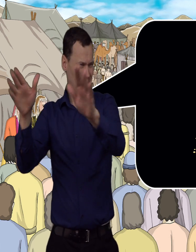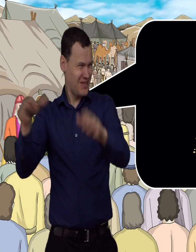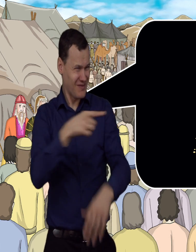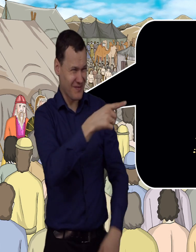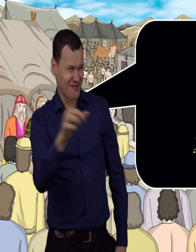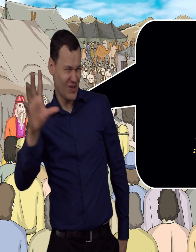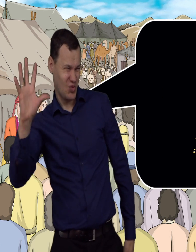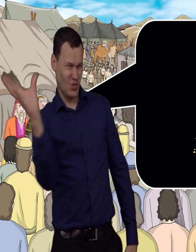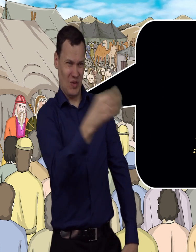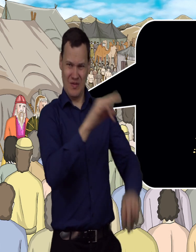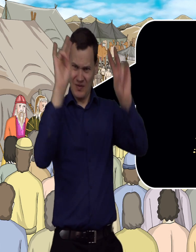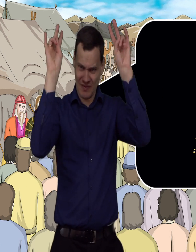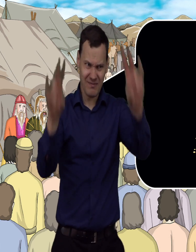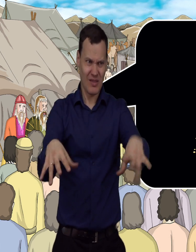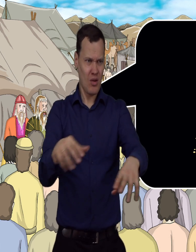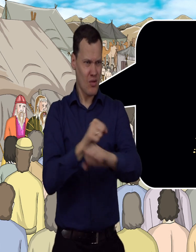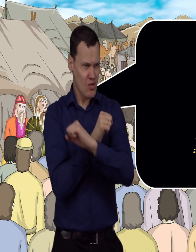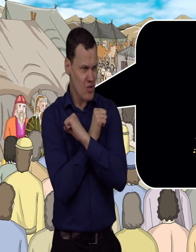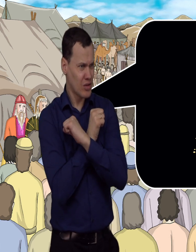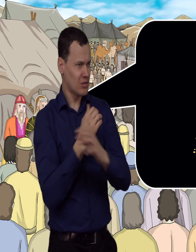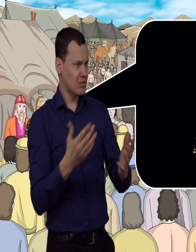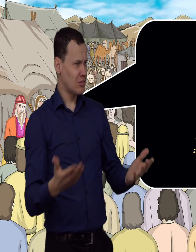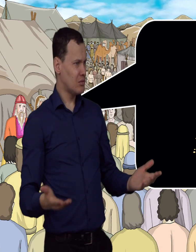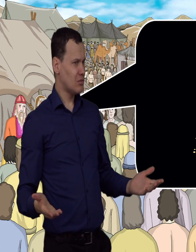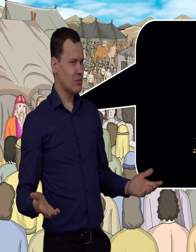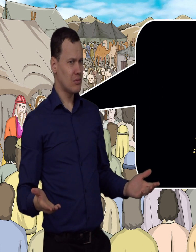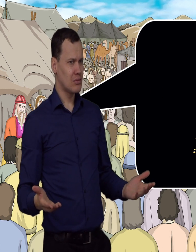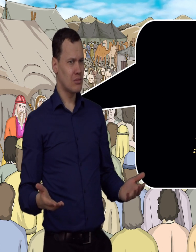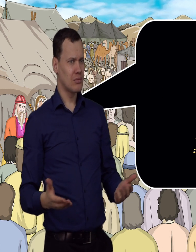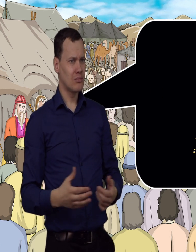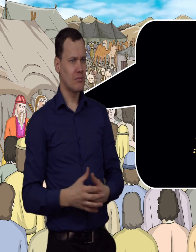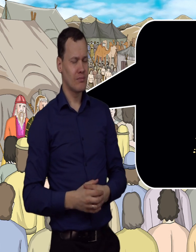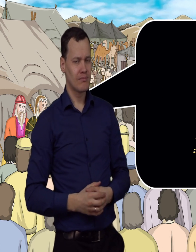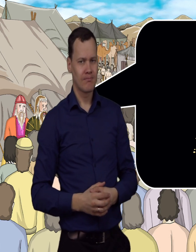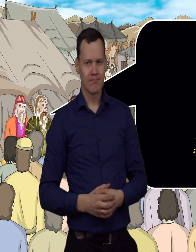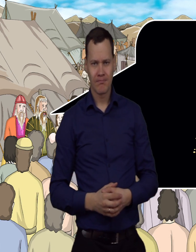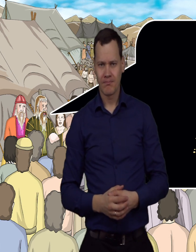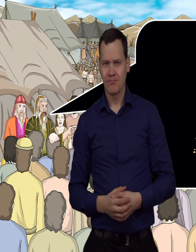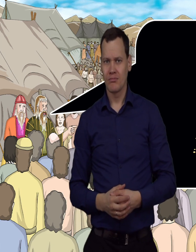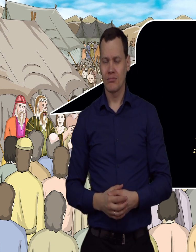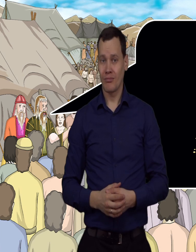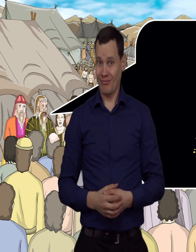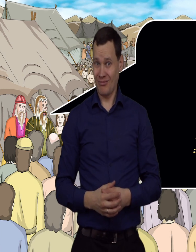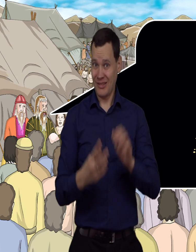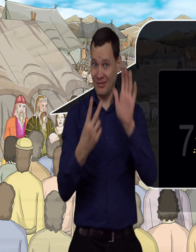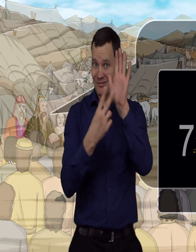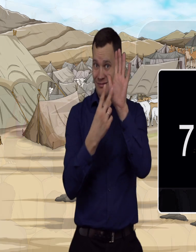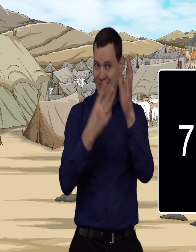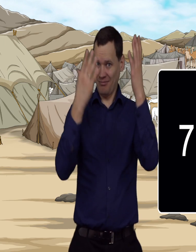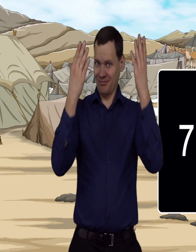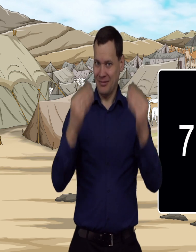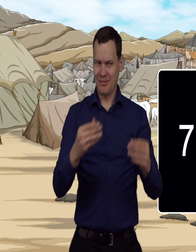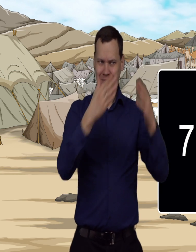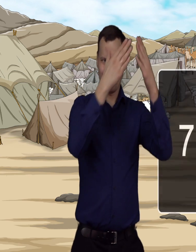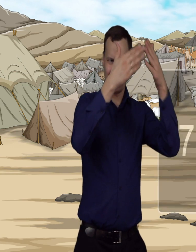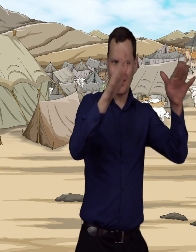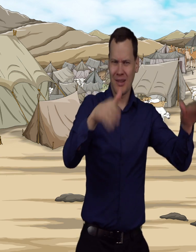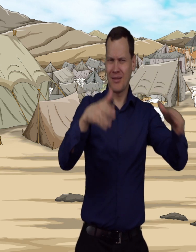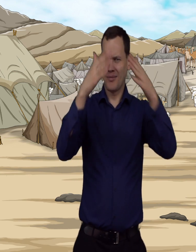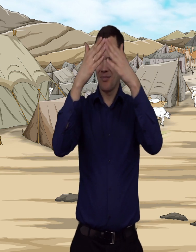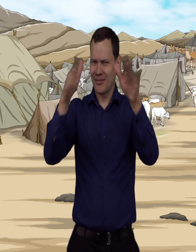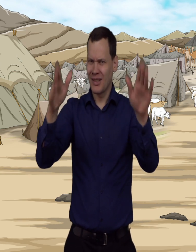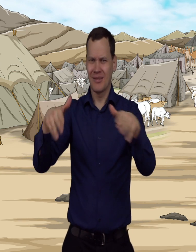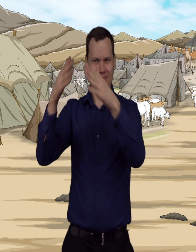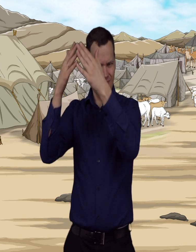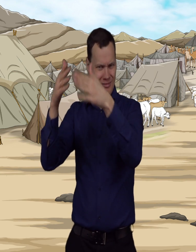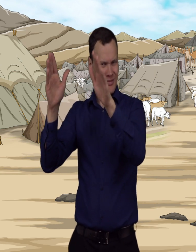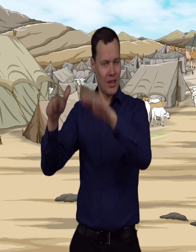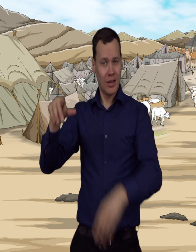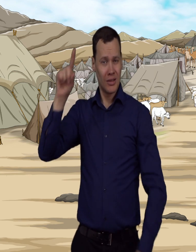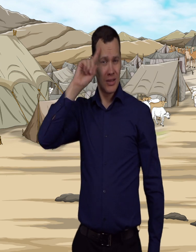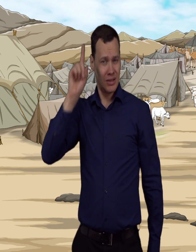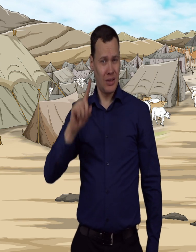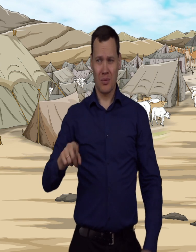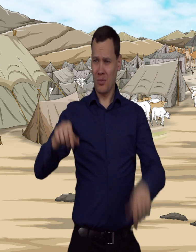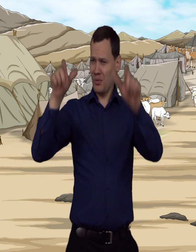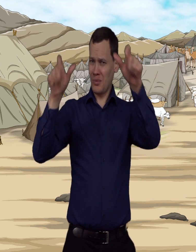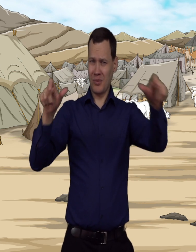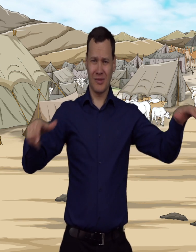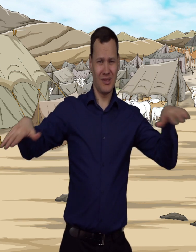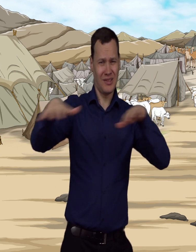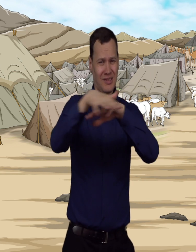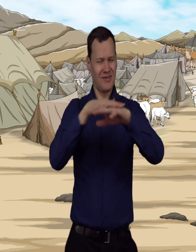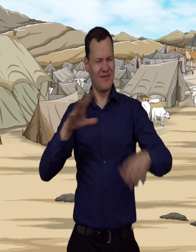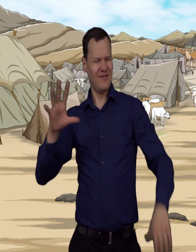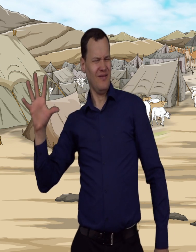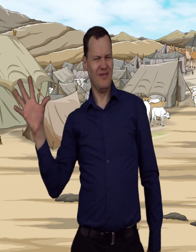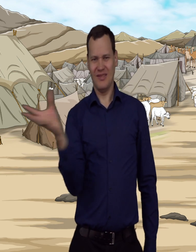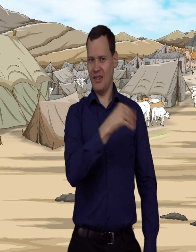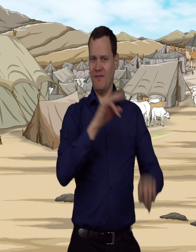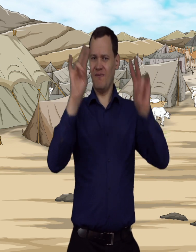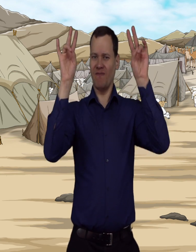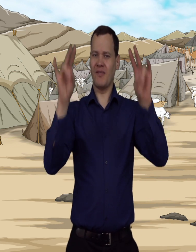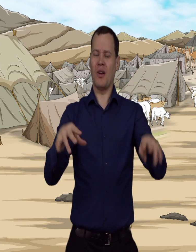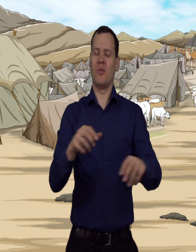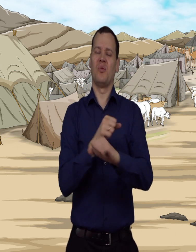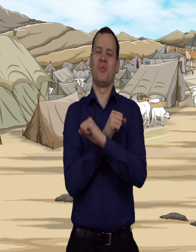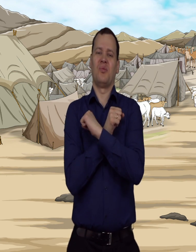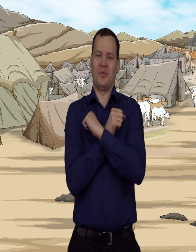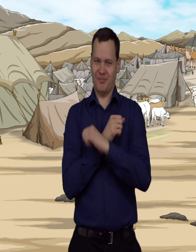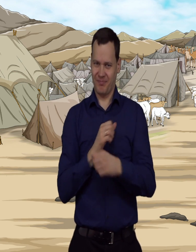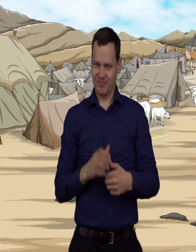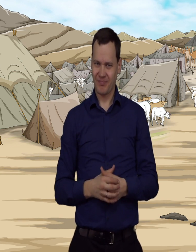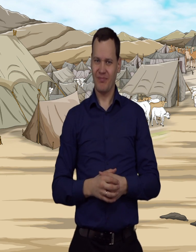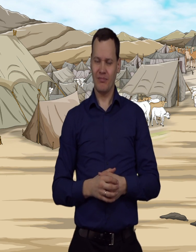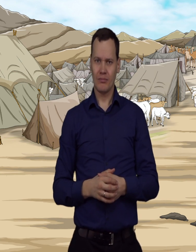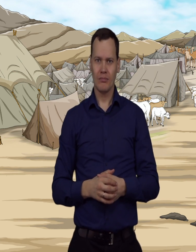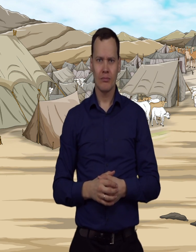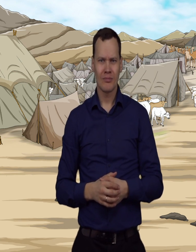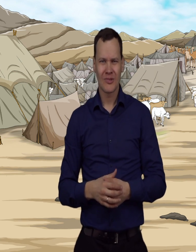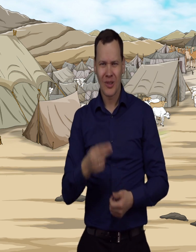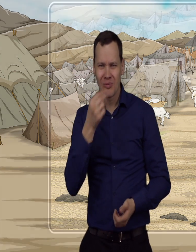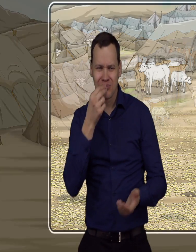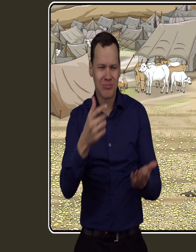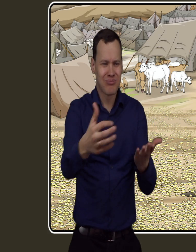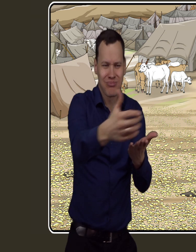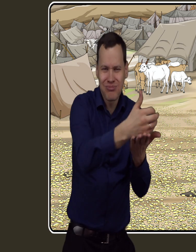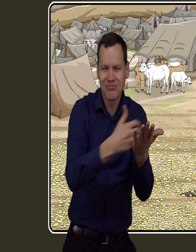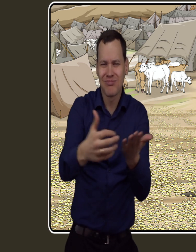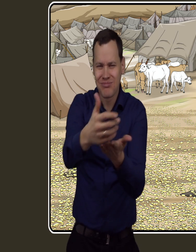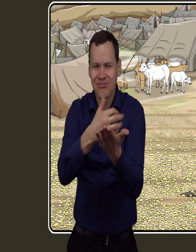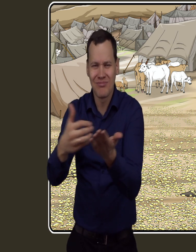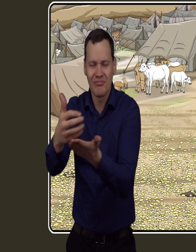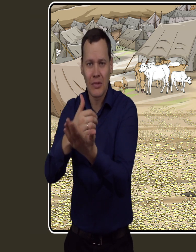no one may leave his place.” So the people rested on the seventh day.